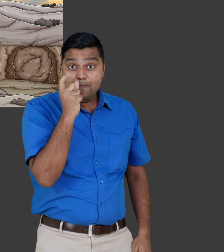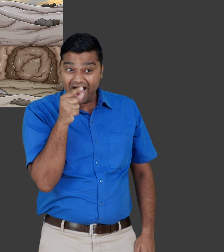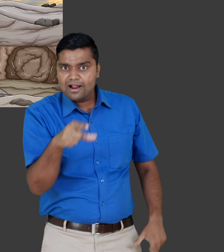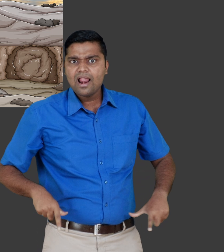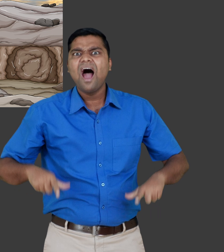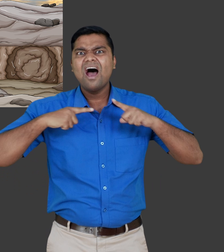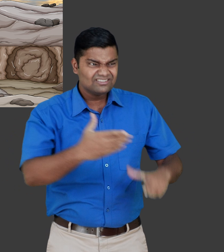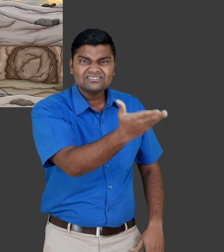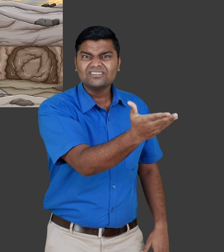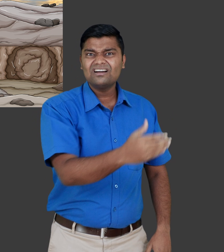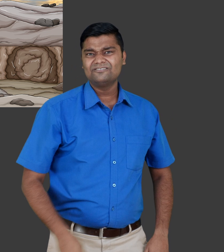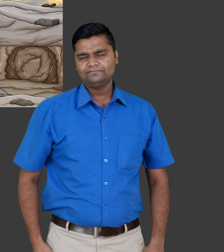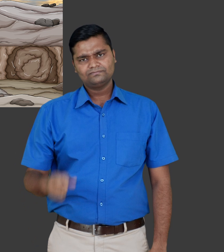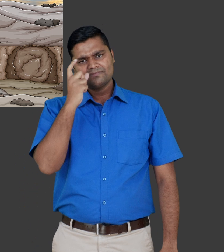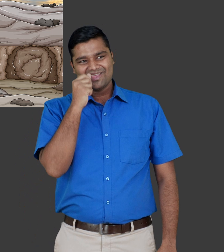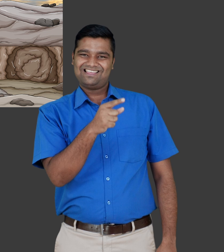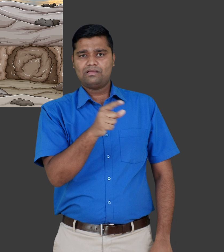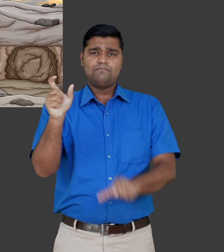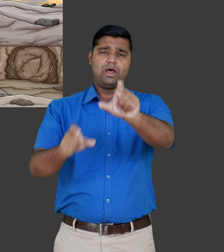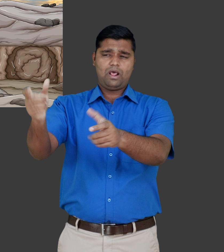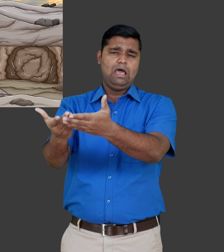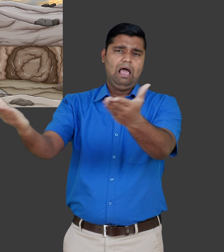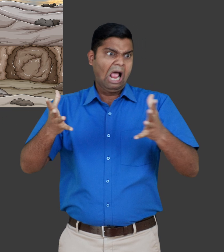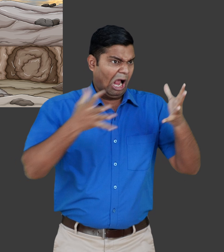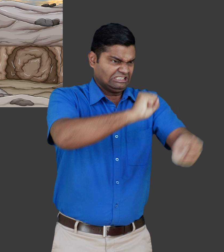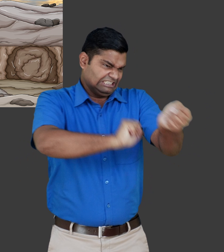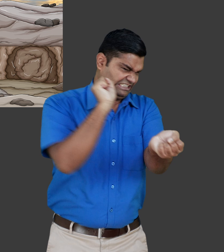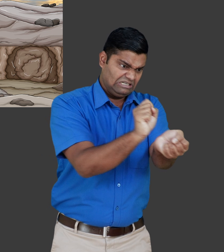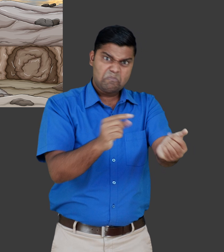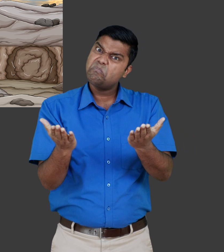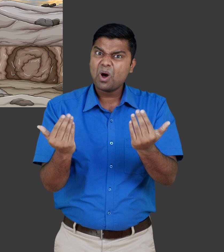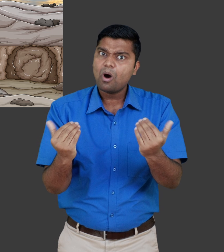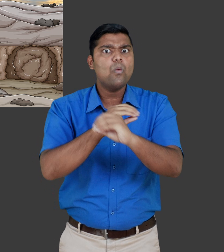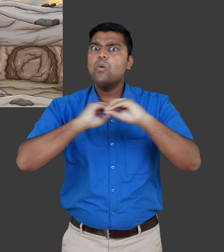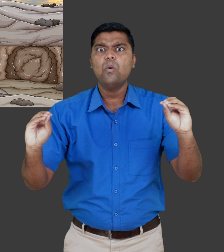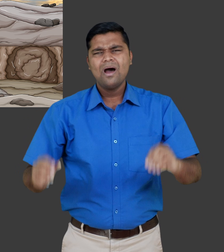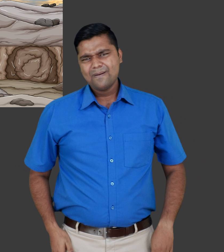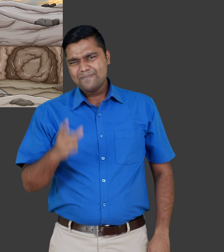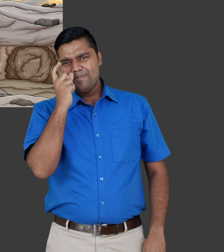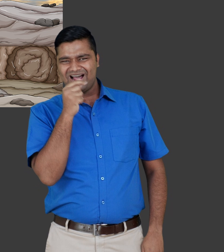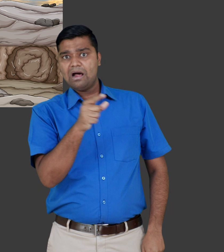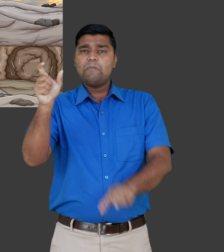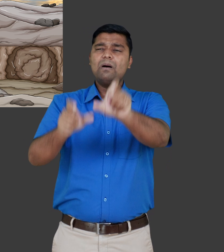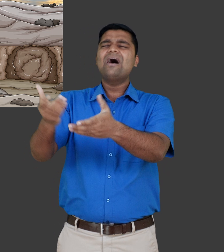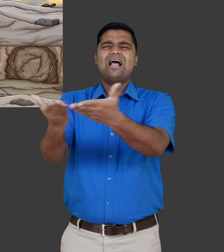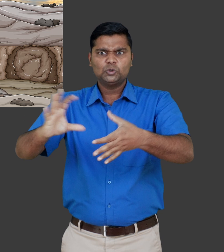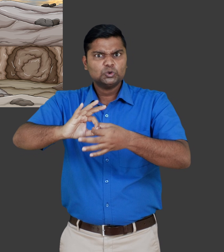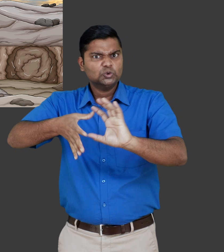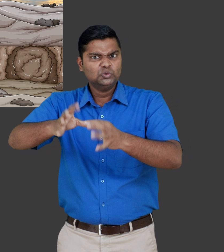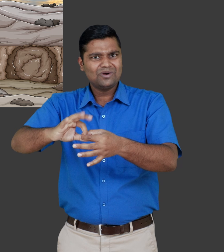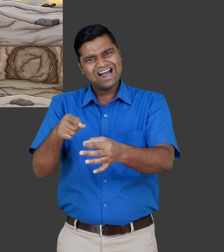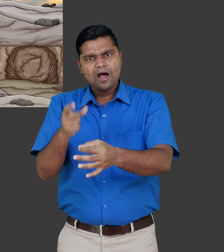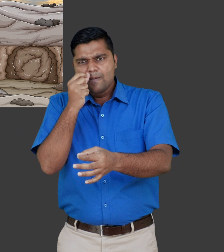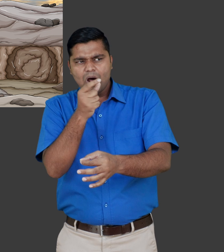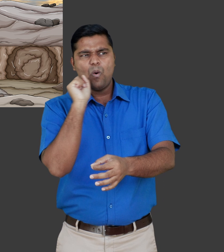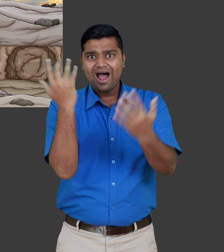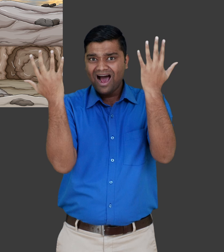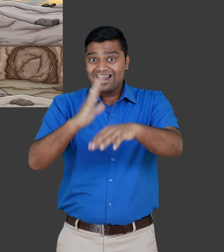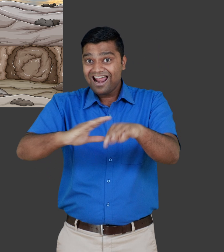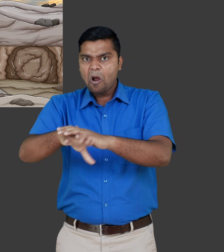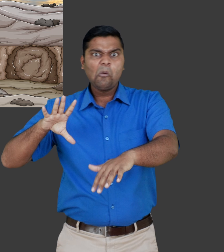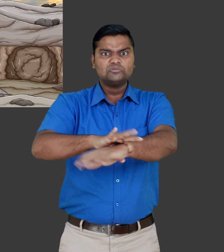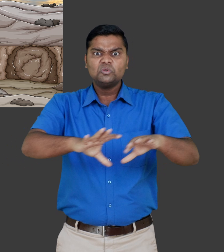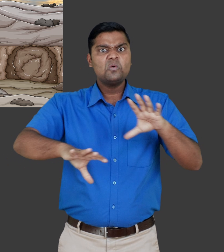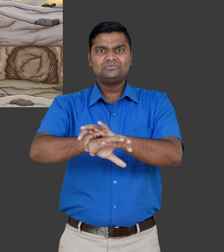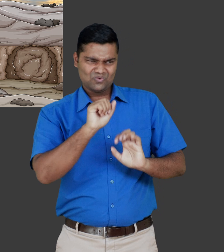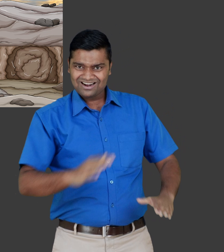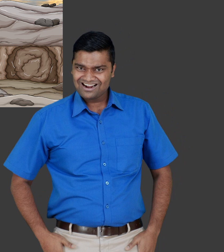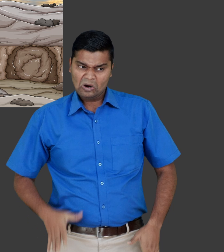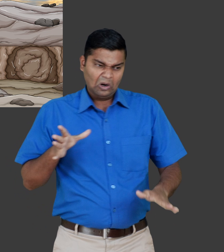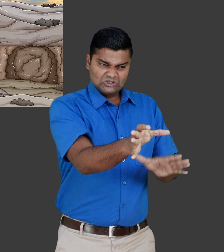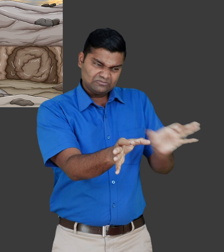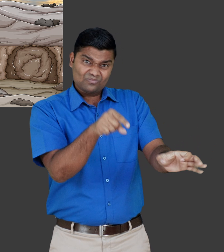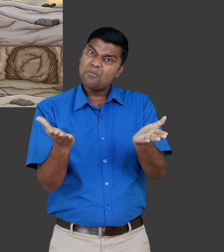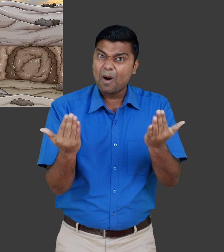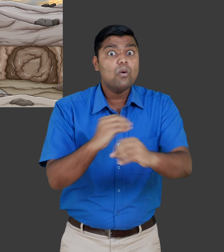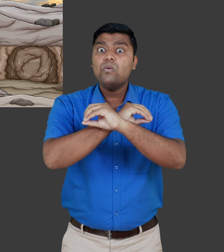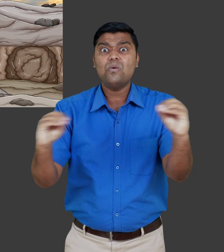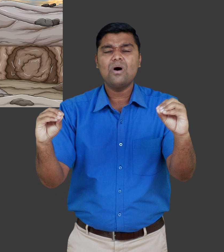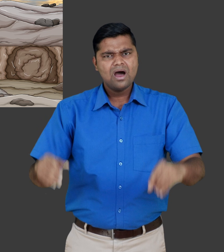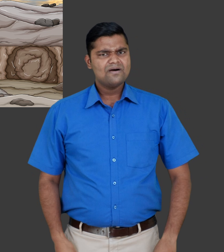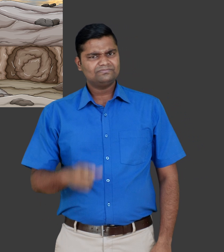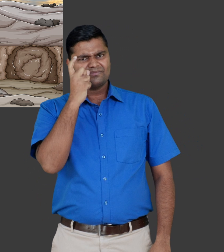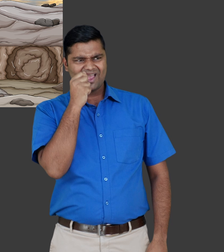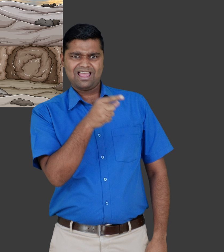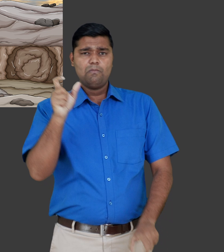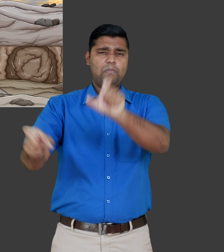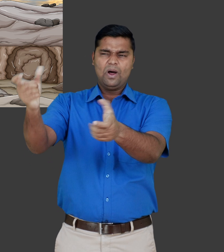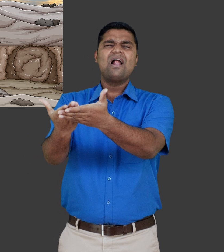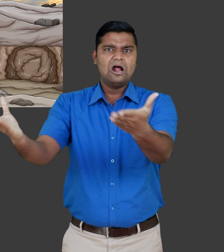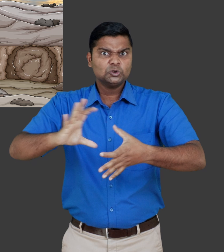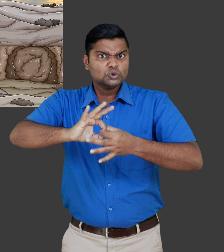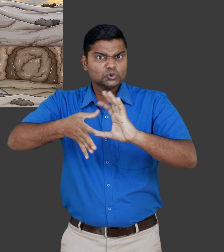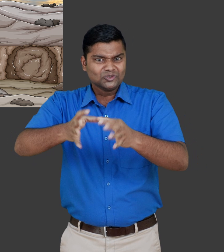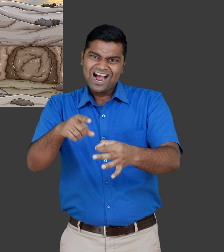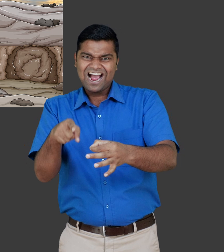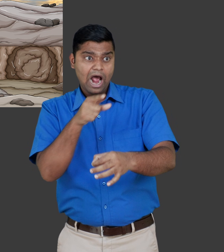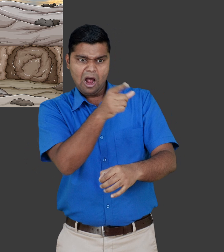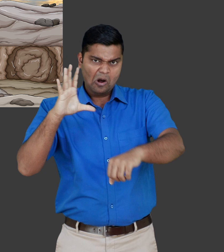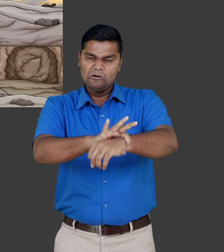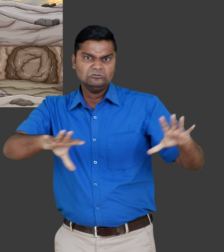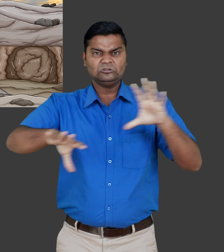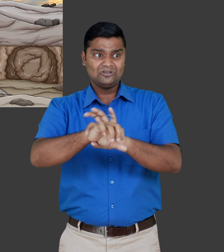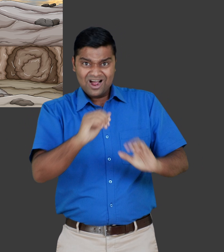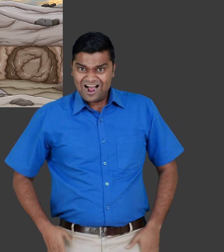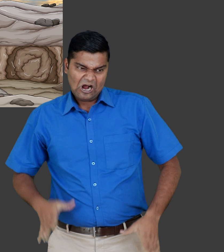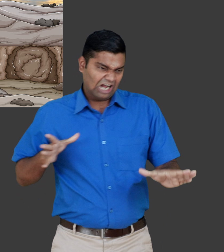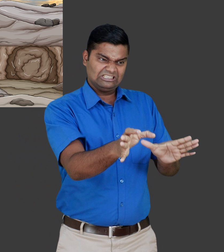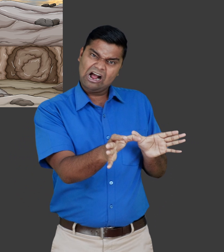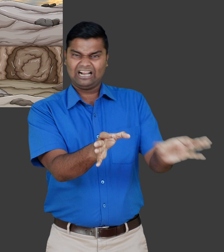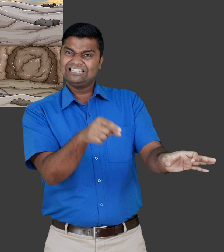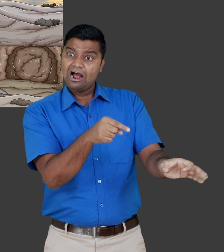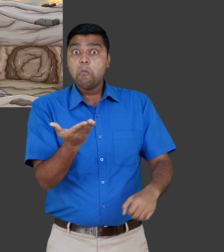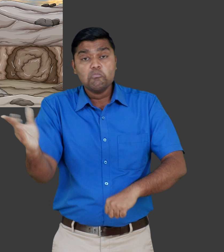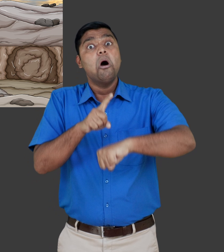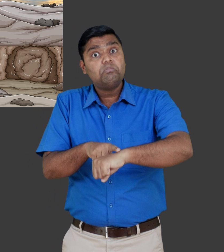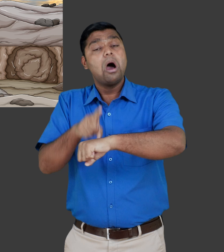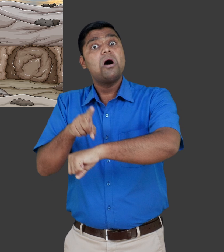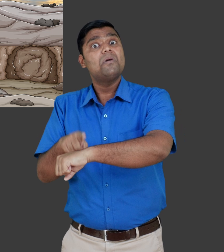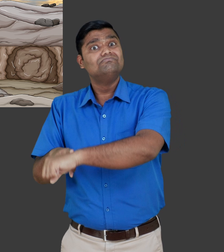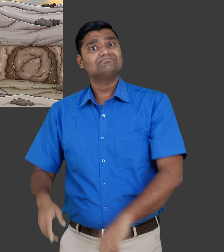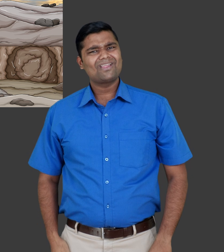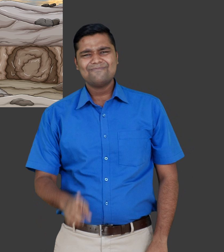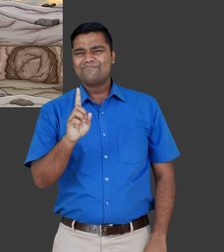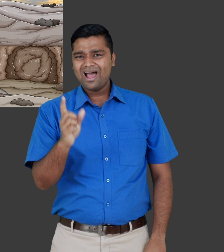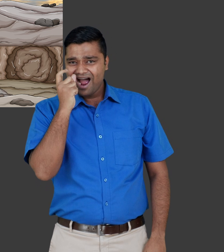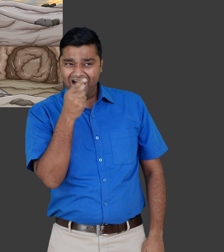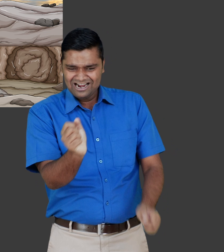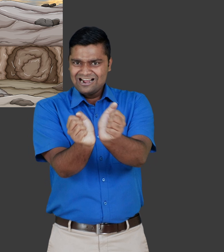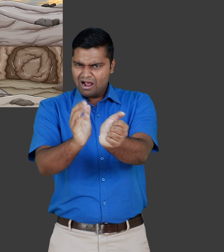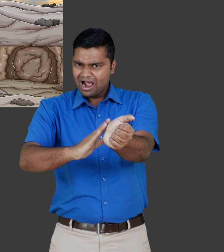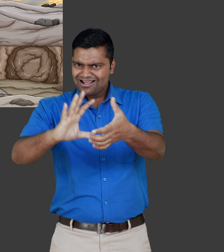This man had been living in the tombs and could no longer be restrained, even with chains.